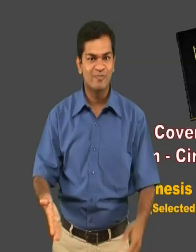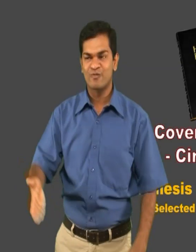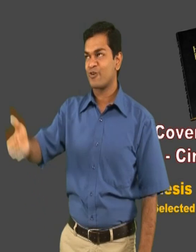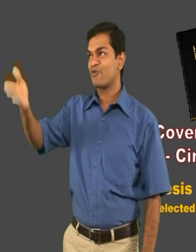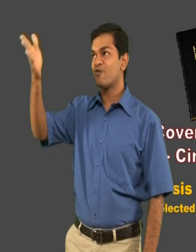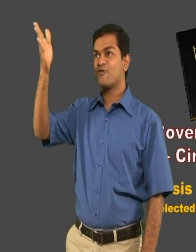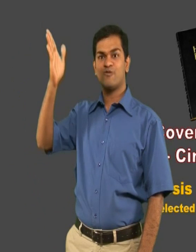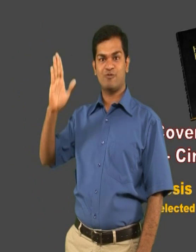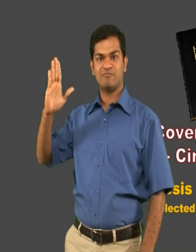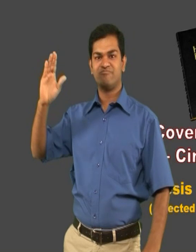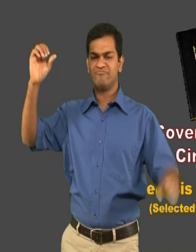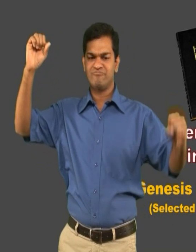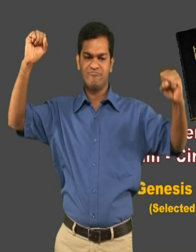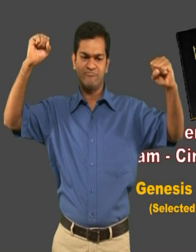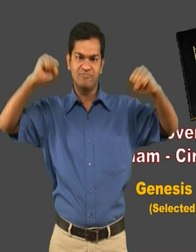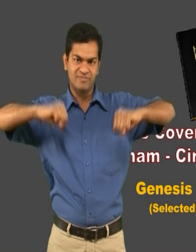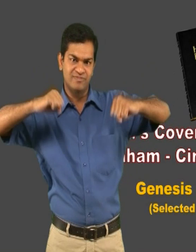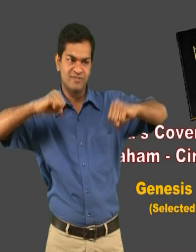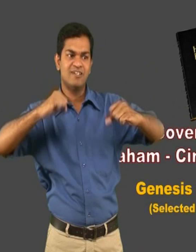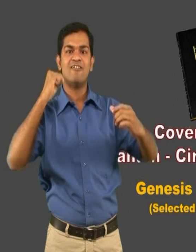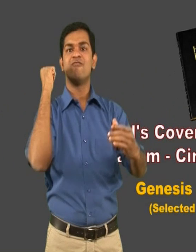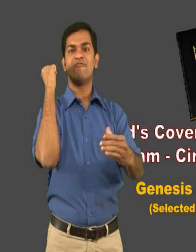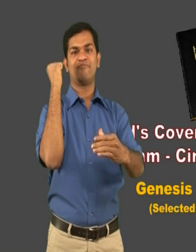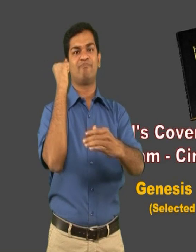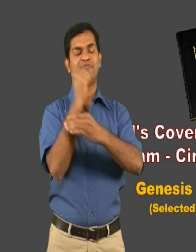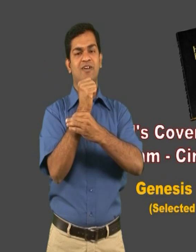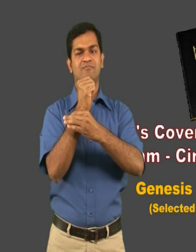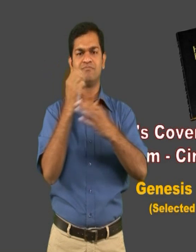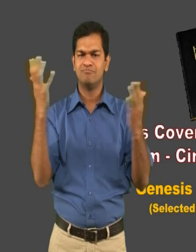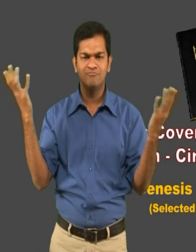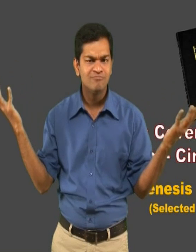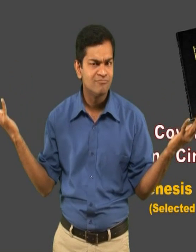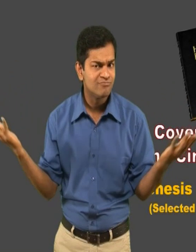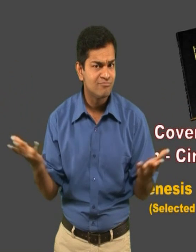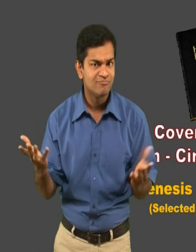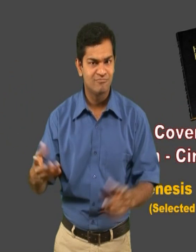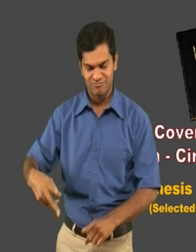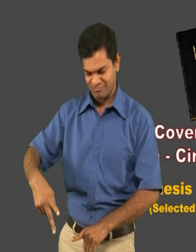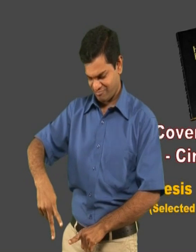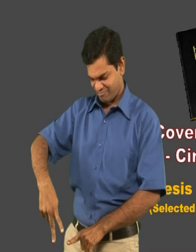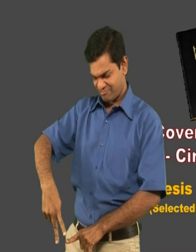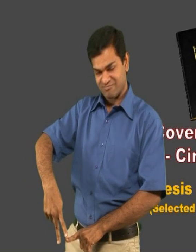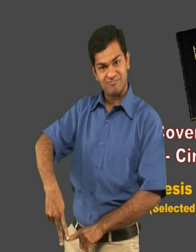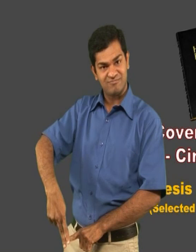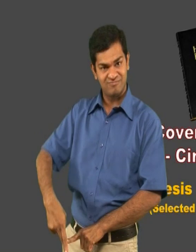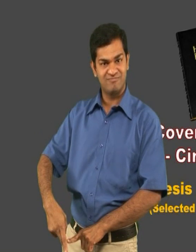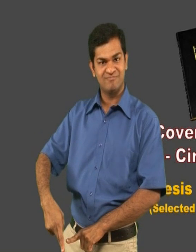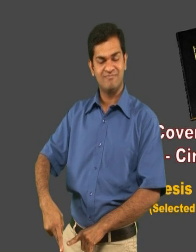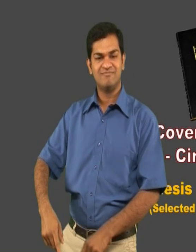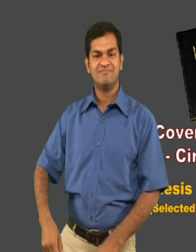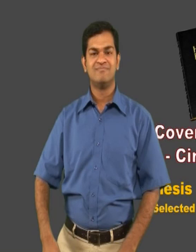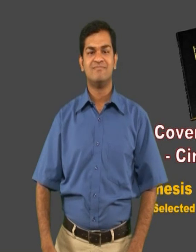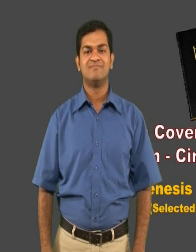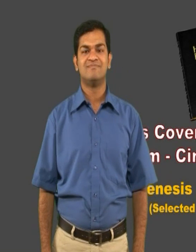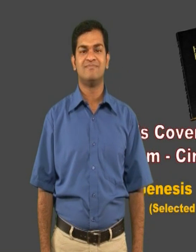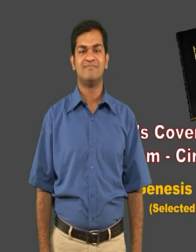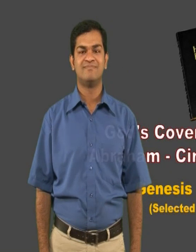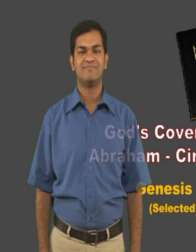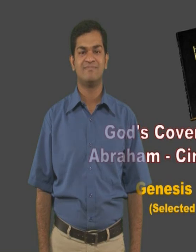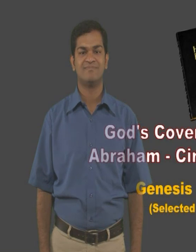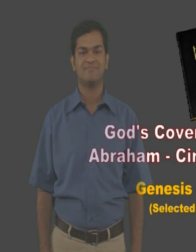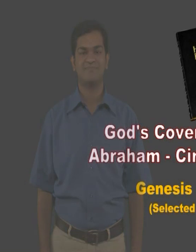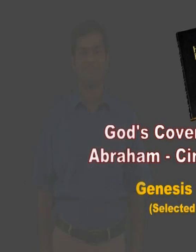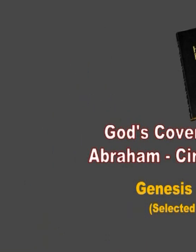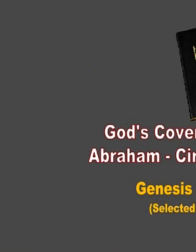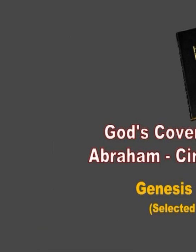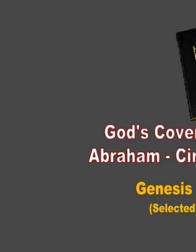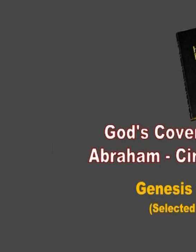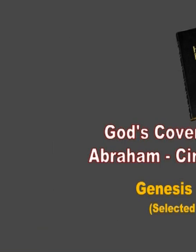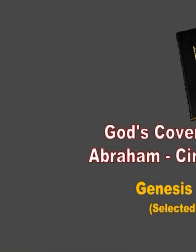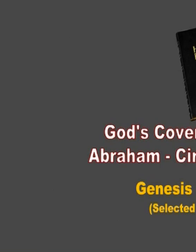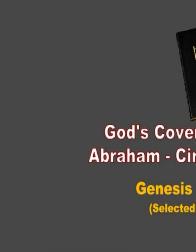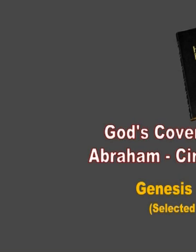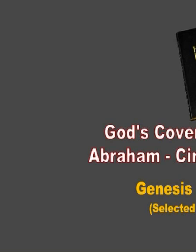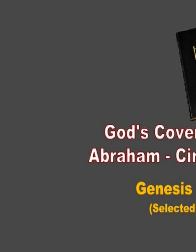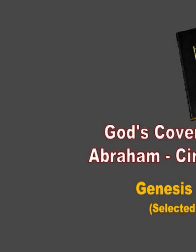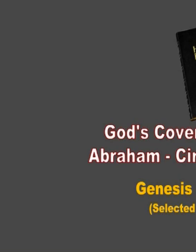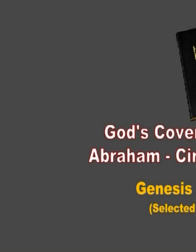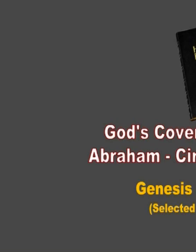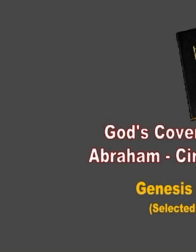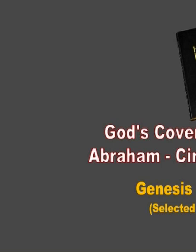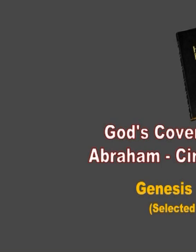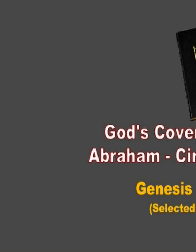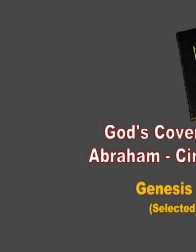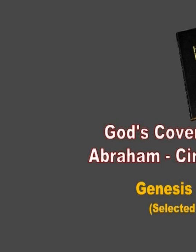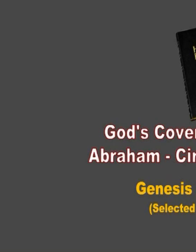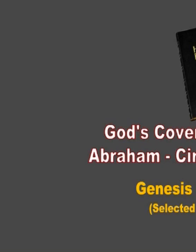God's covenant with Abraham - circumcision